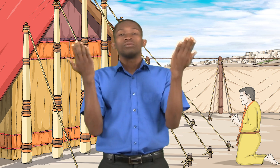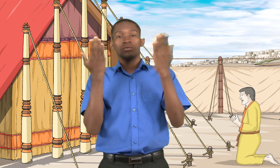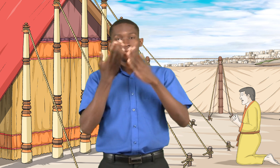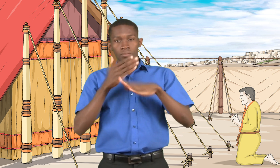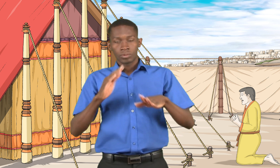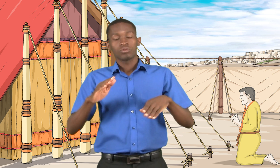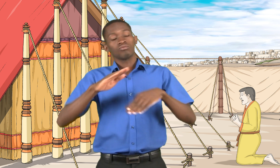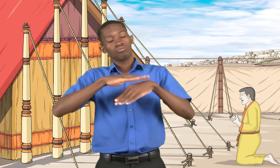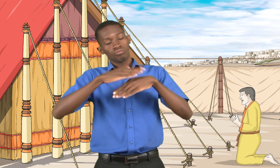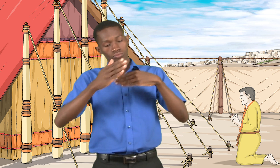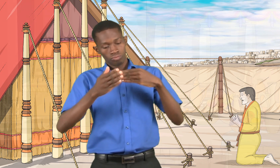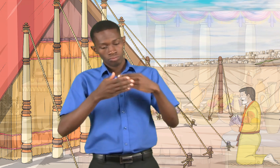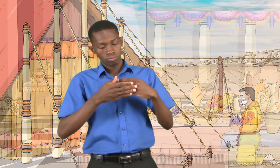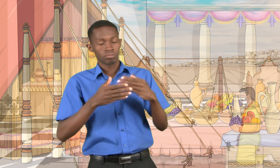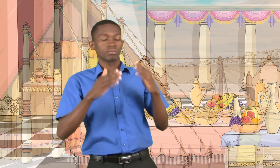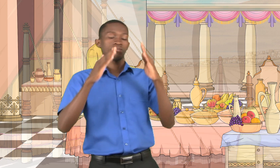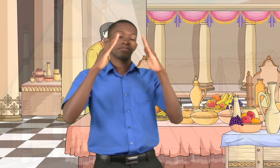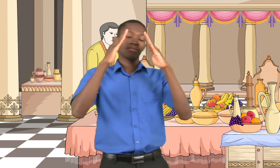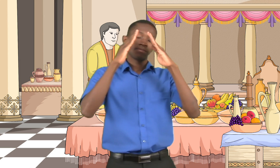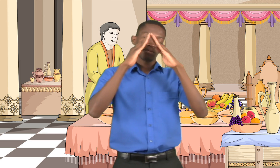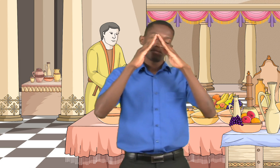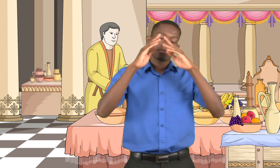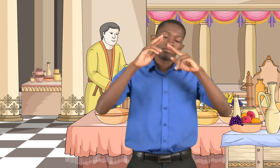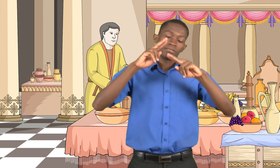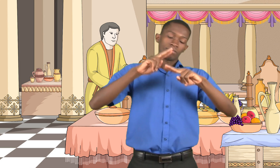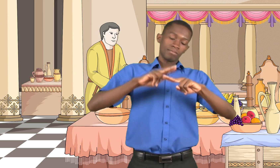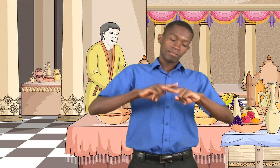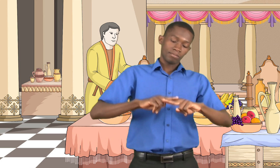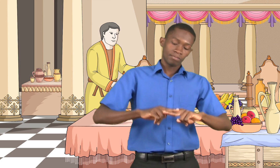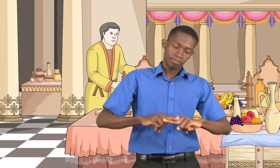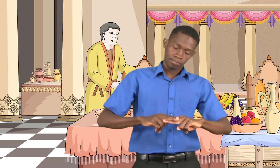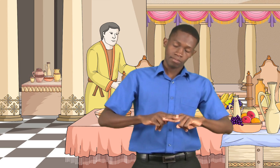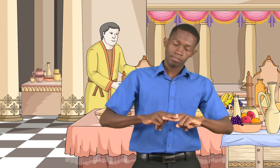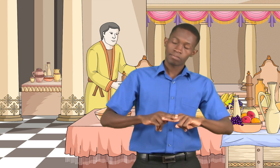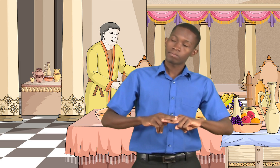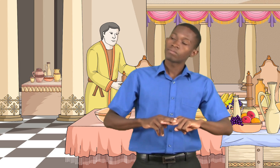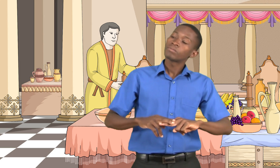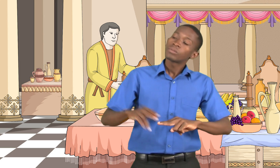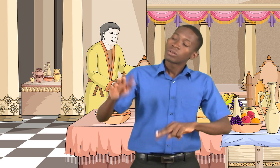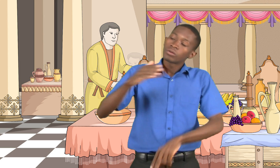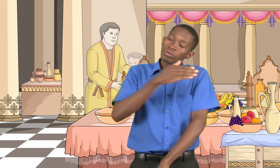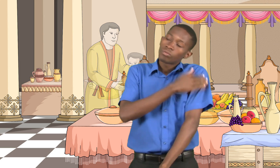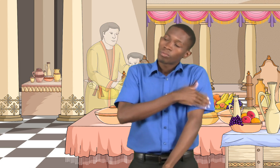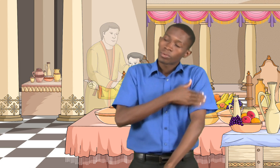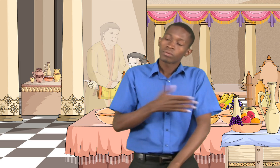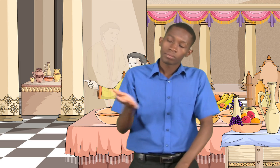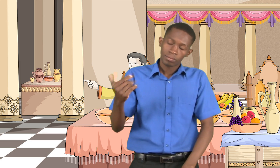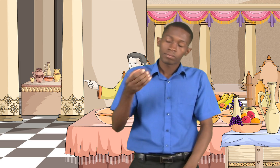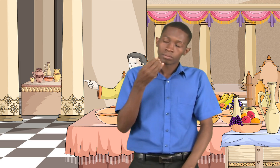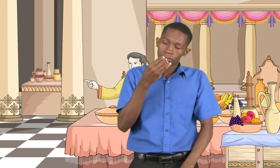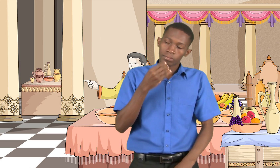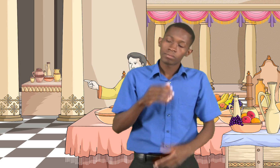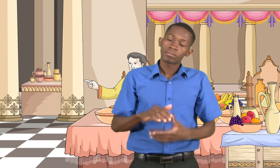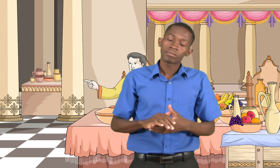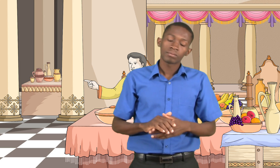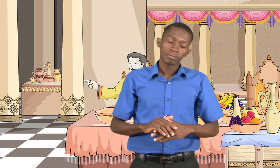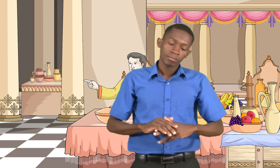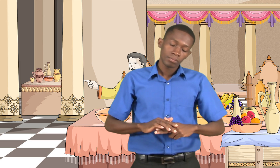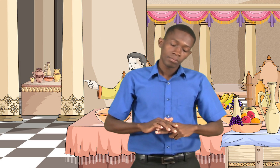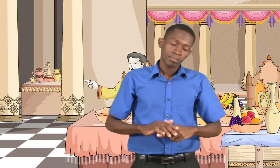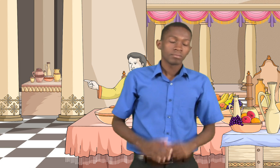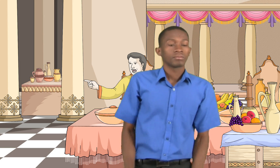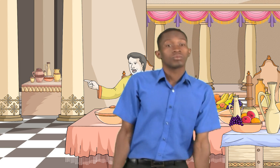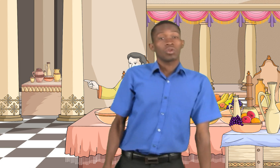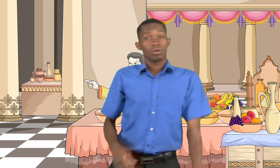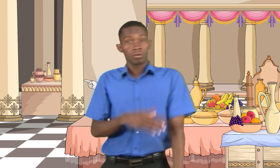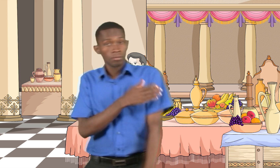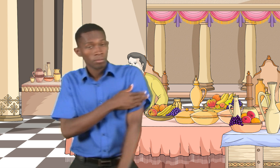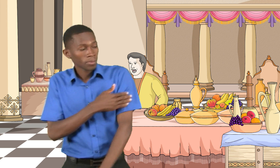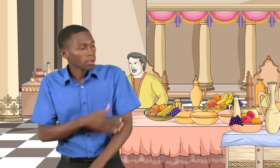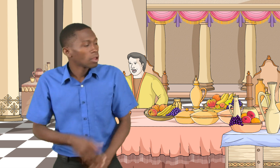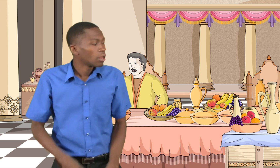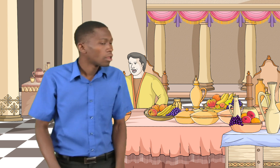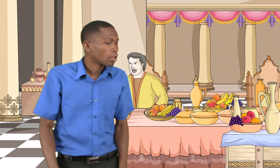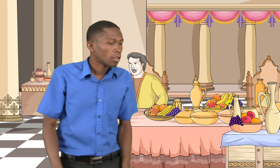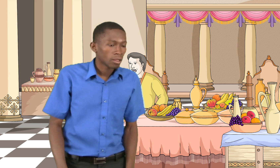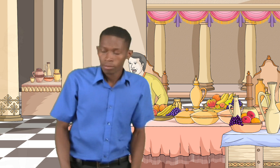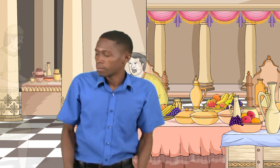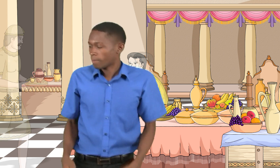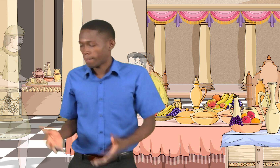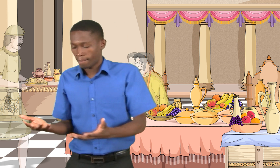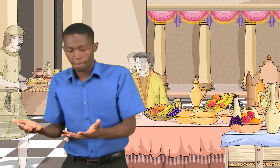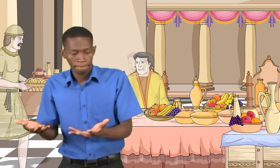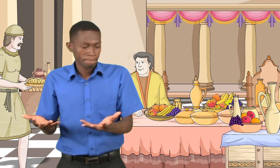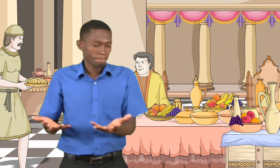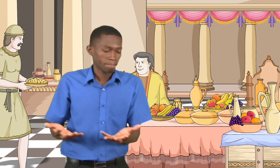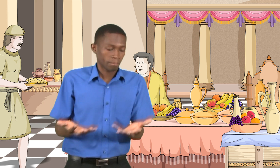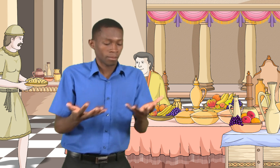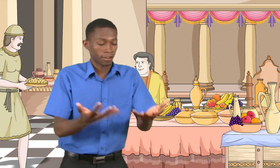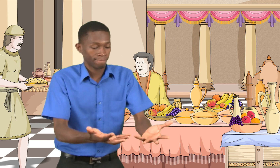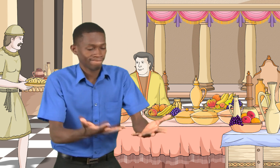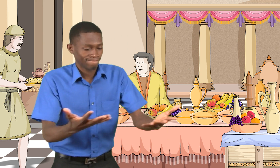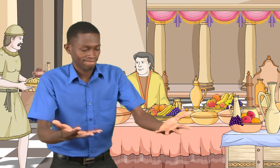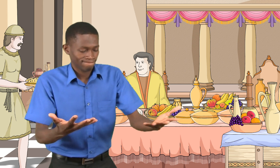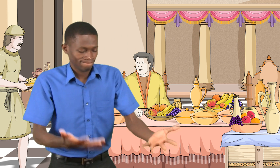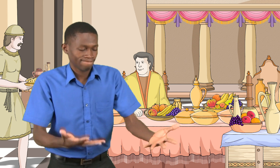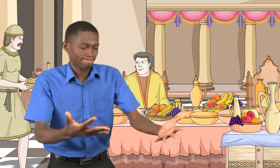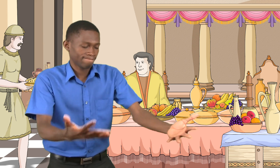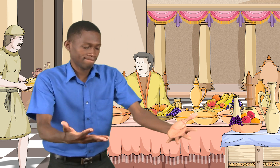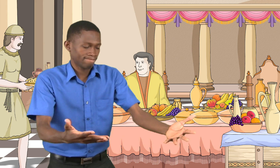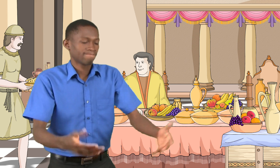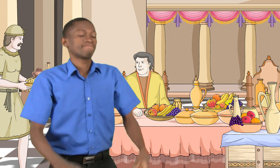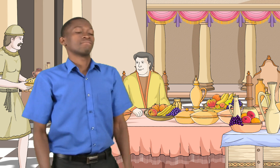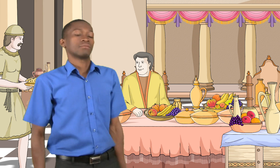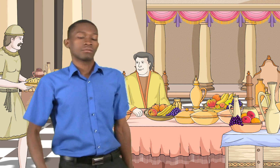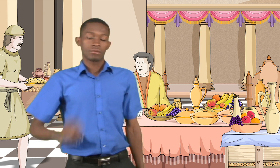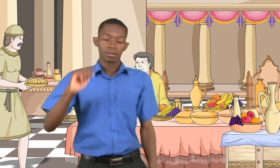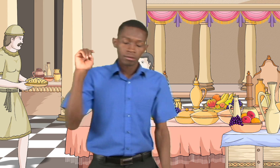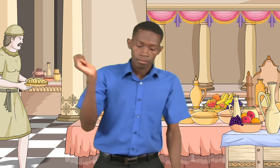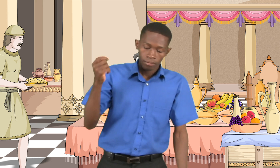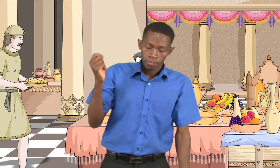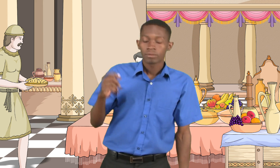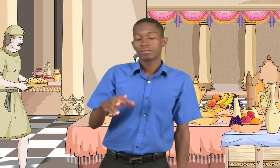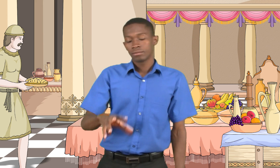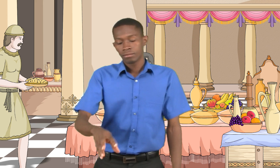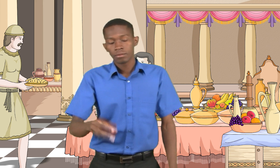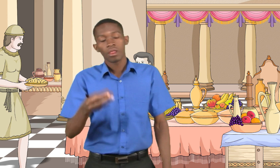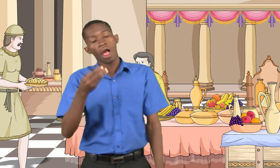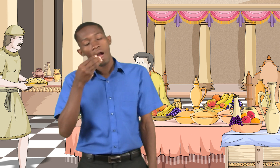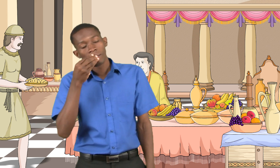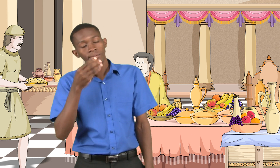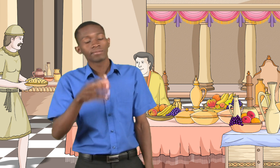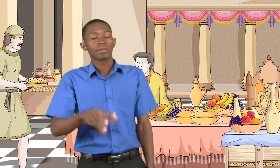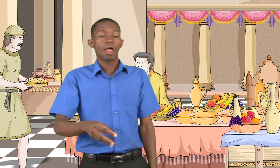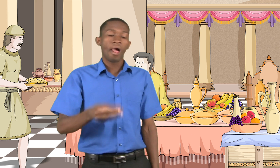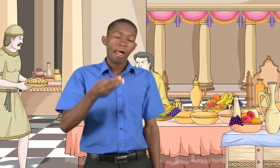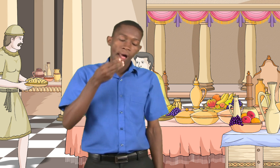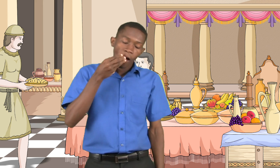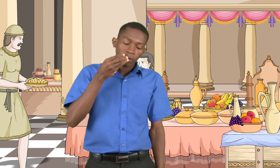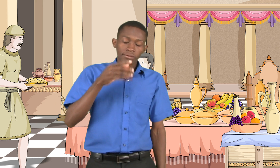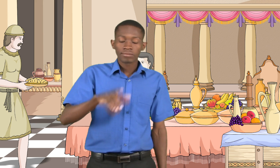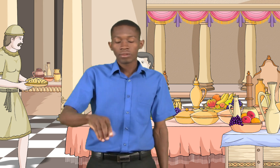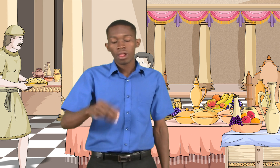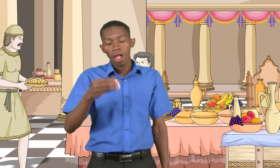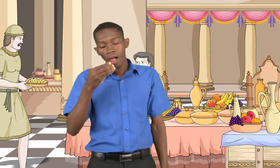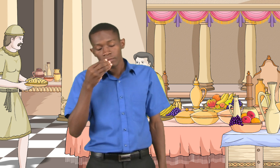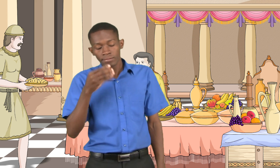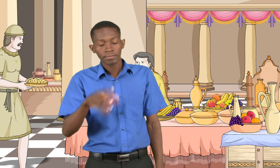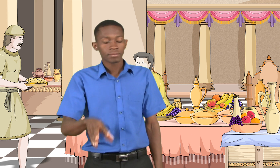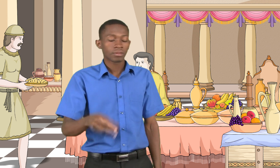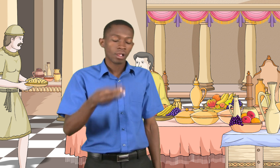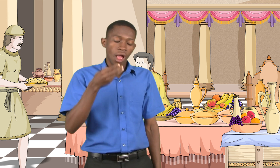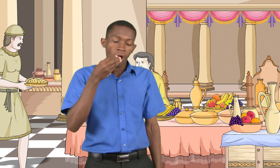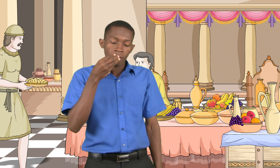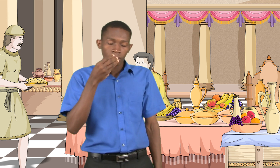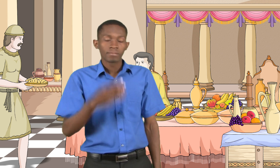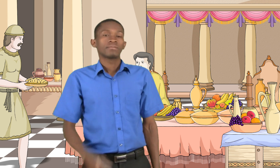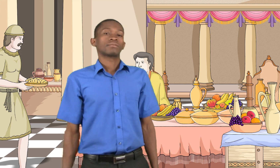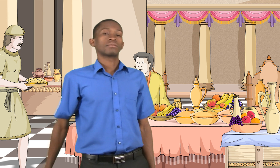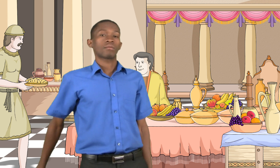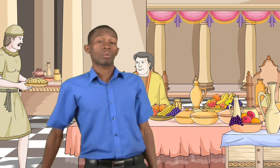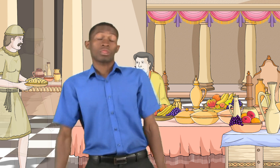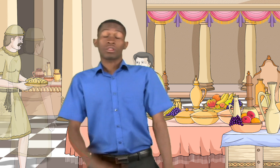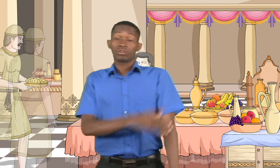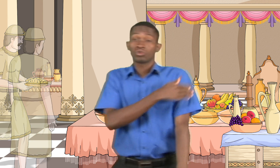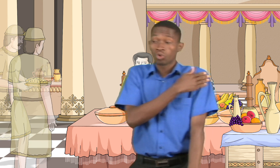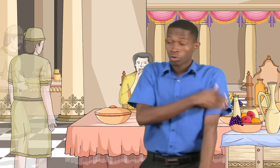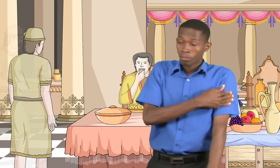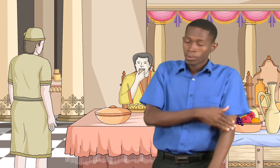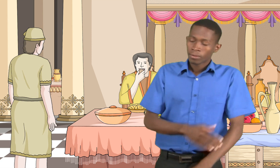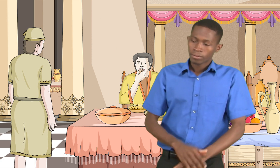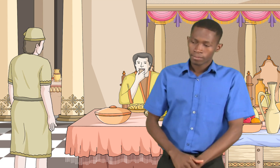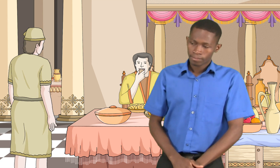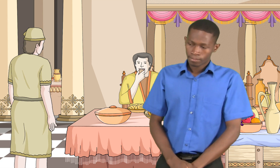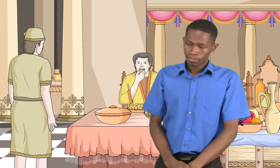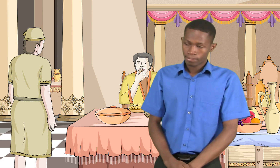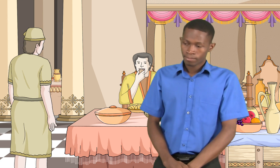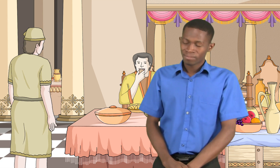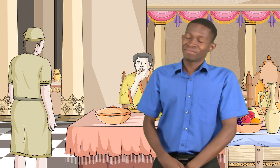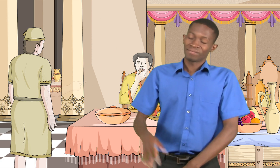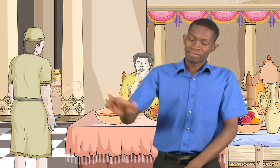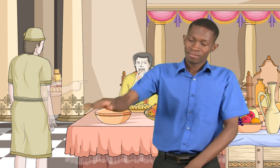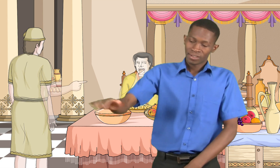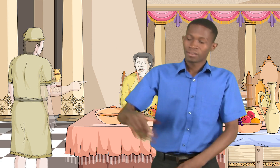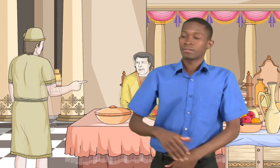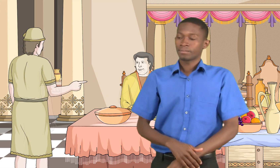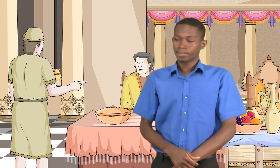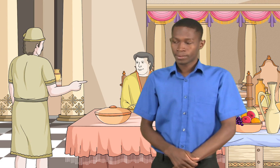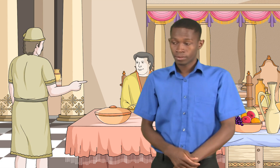Then he went to his own house, and at his request they set food before him, and he ate. “What is this you have done?”